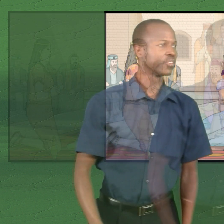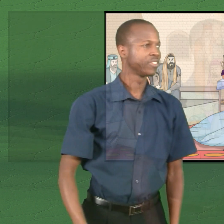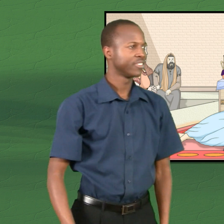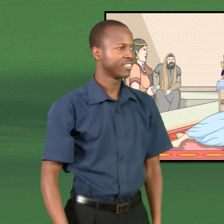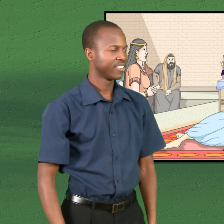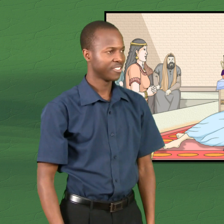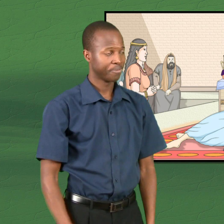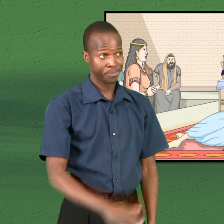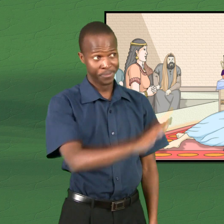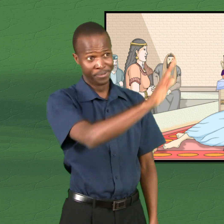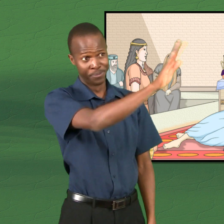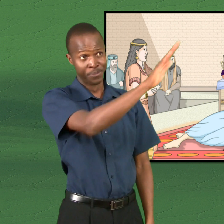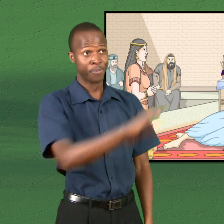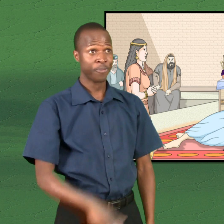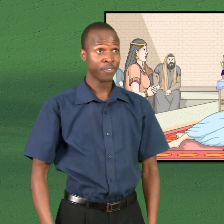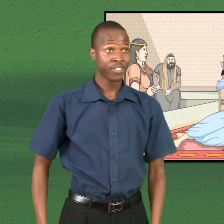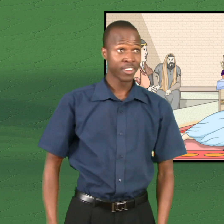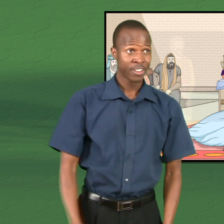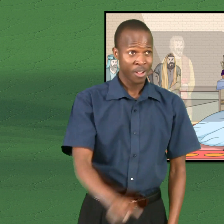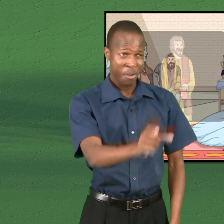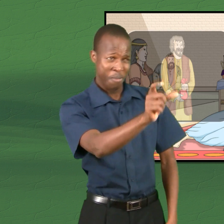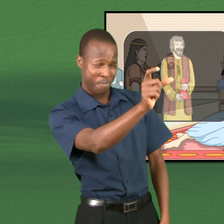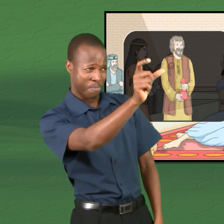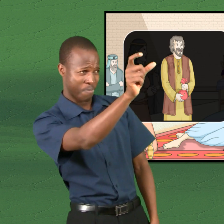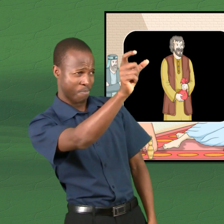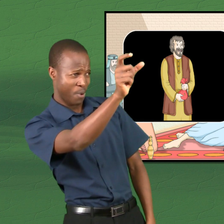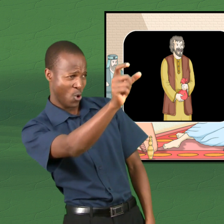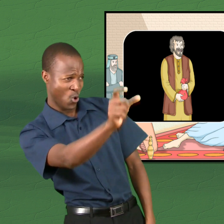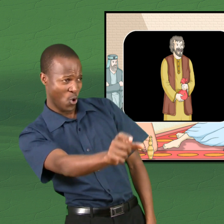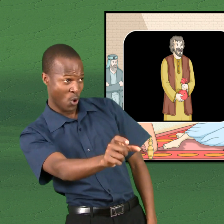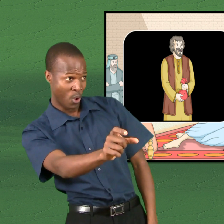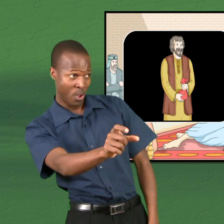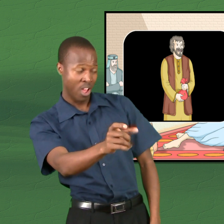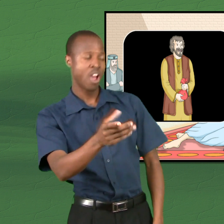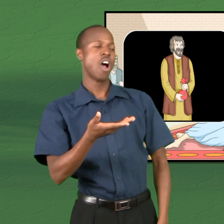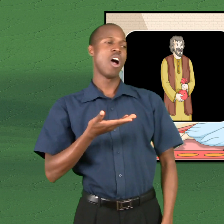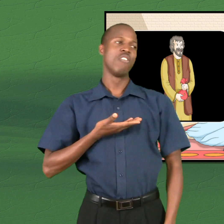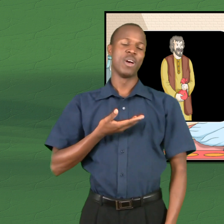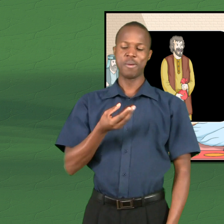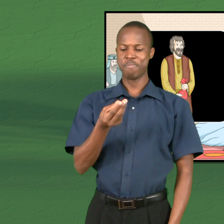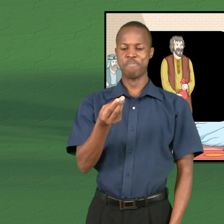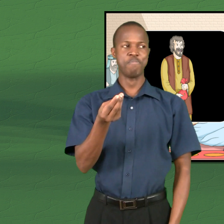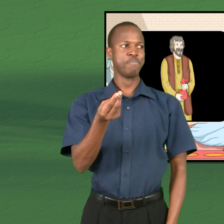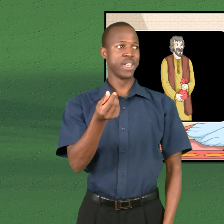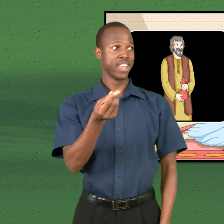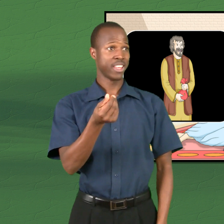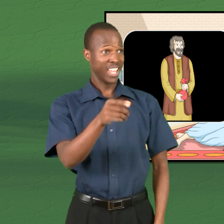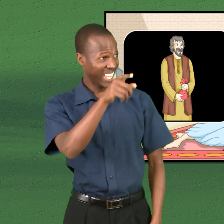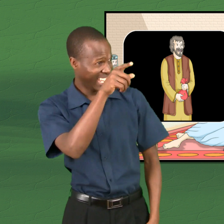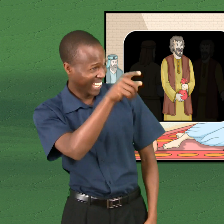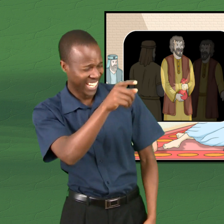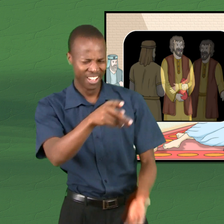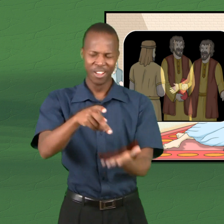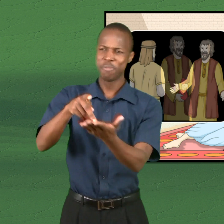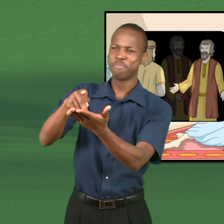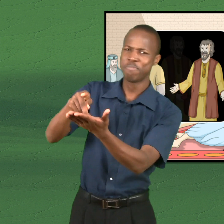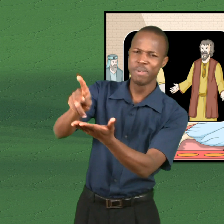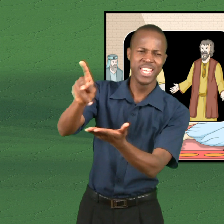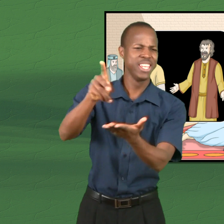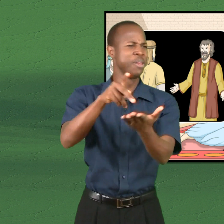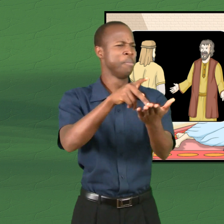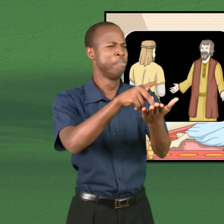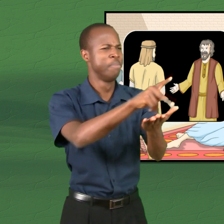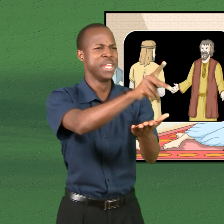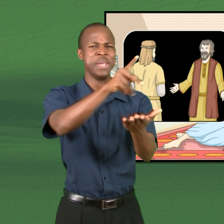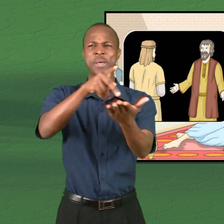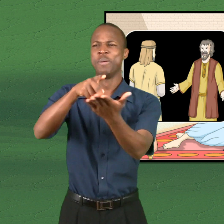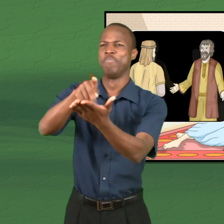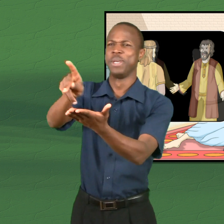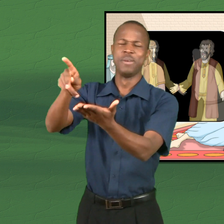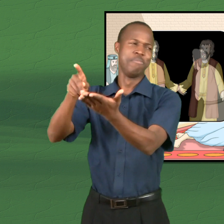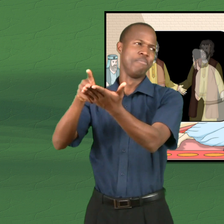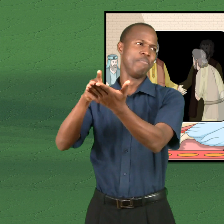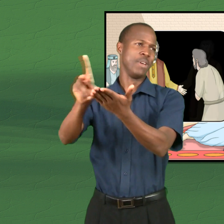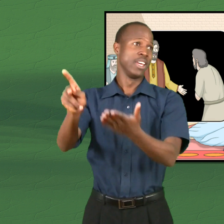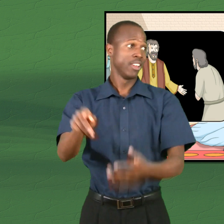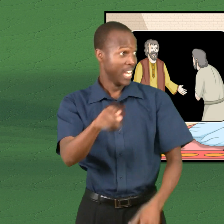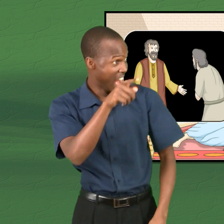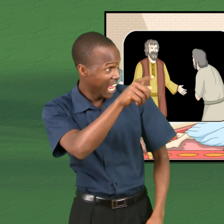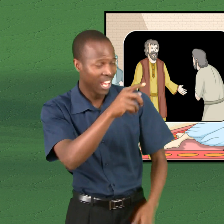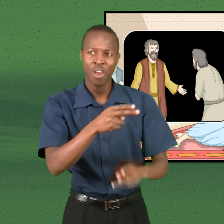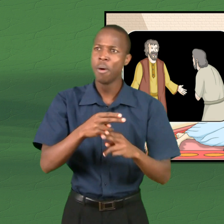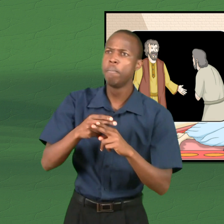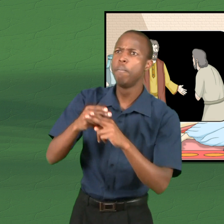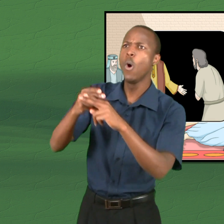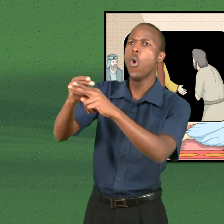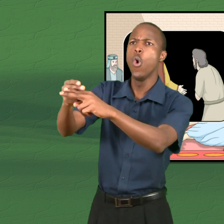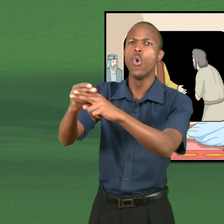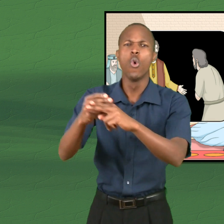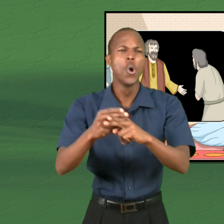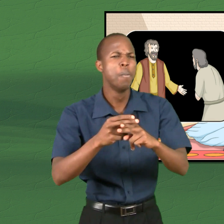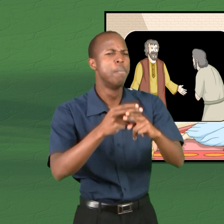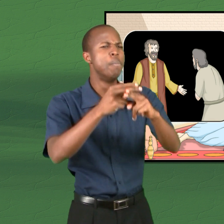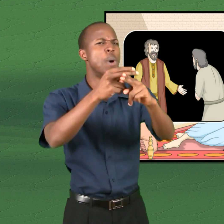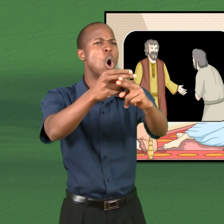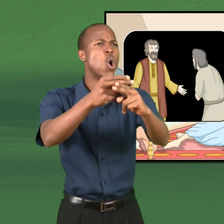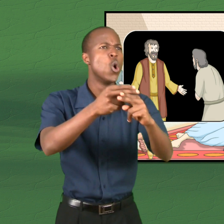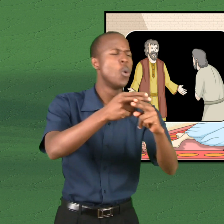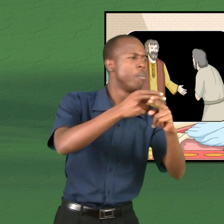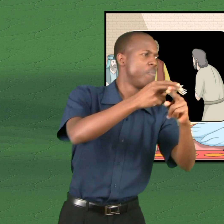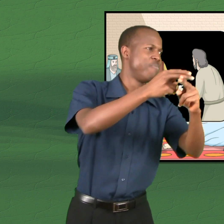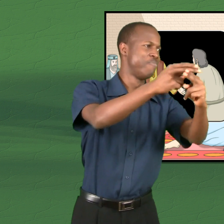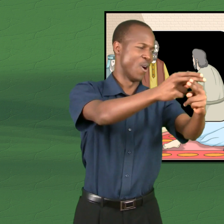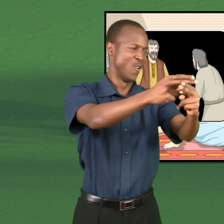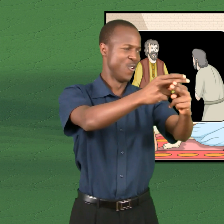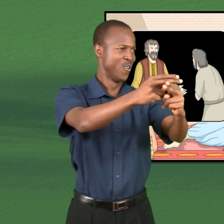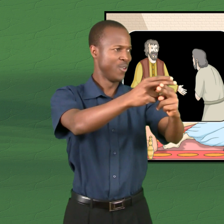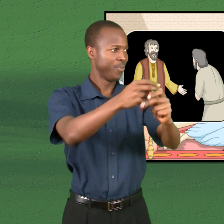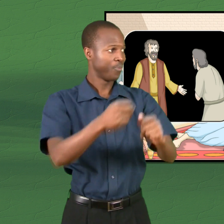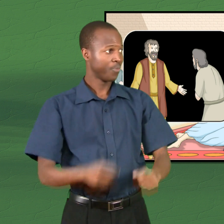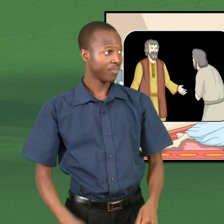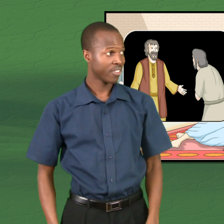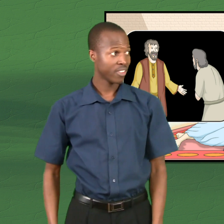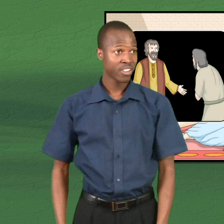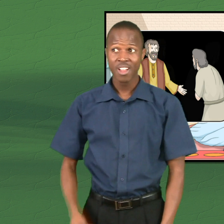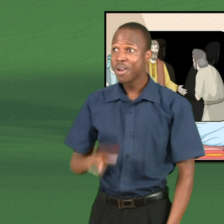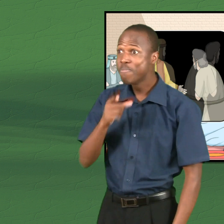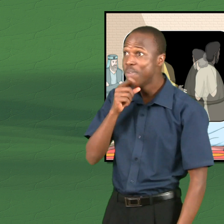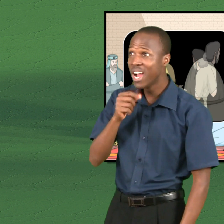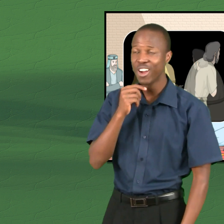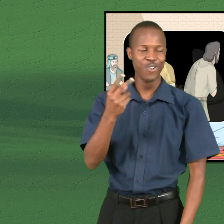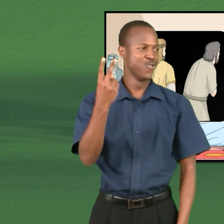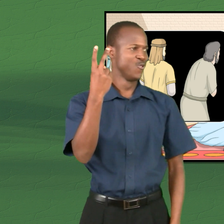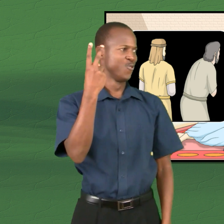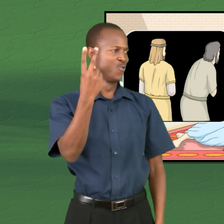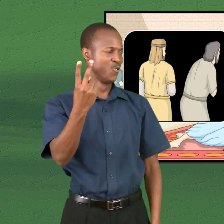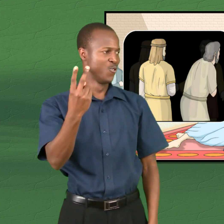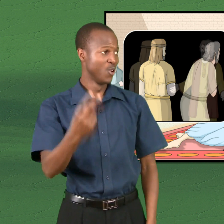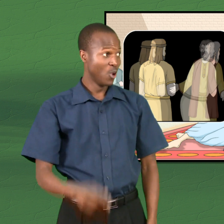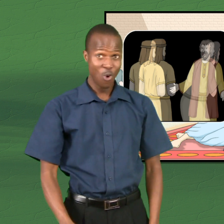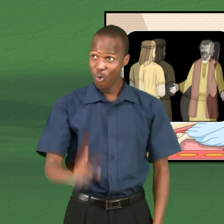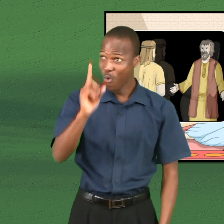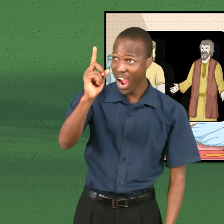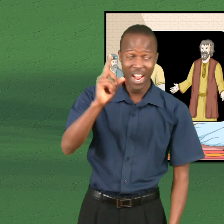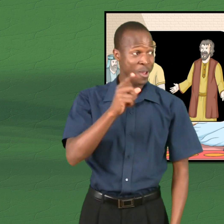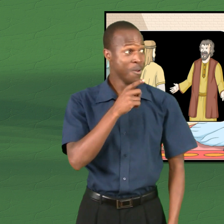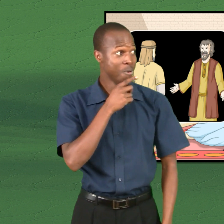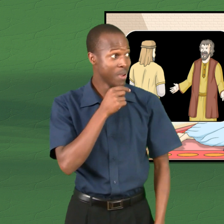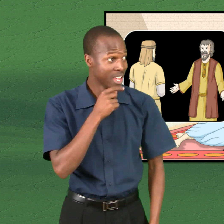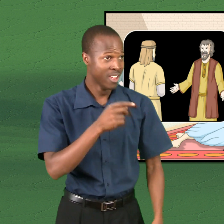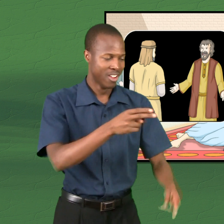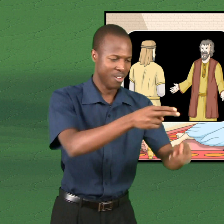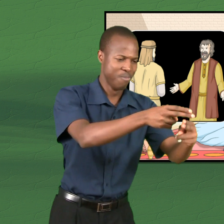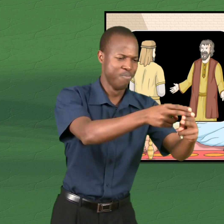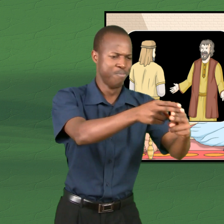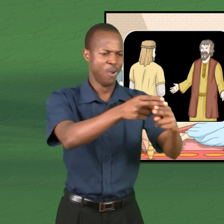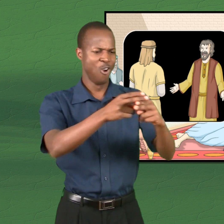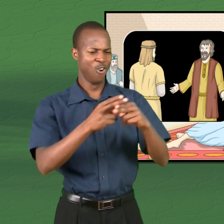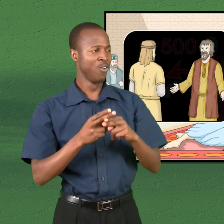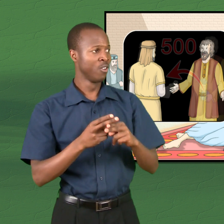“Two men were debtors to a certain moneylender.